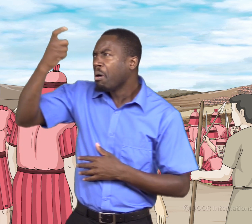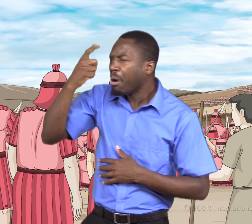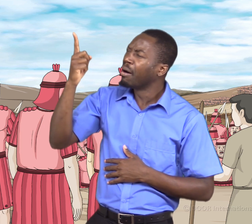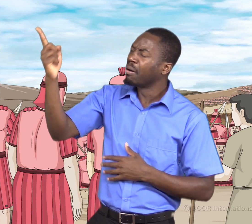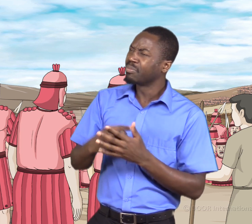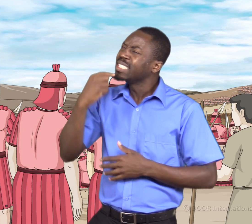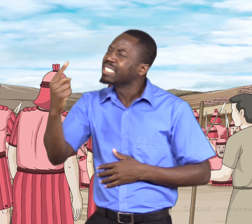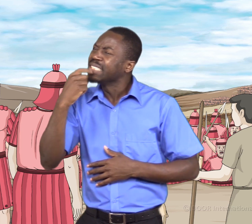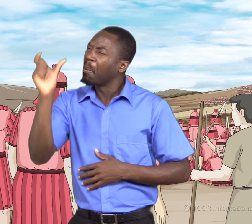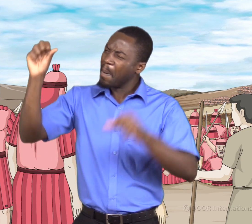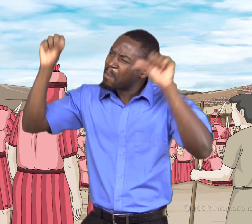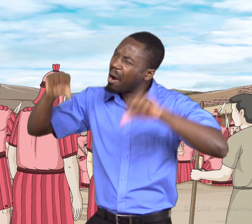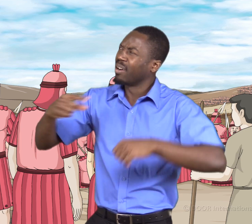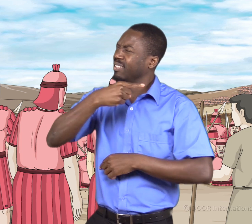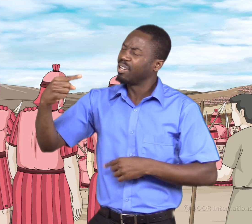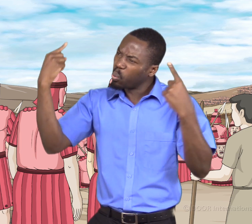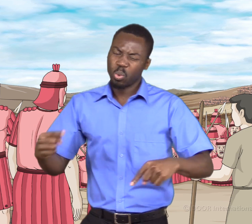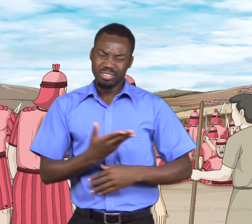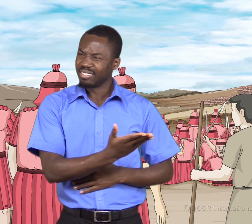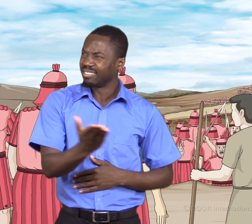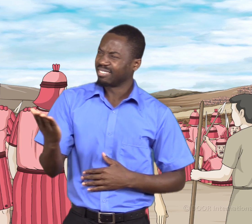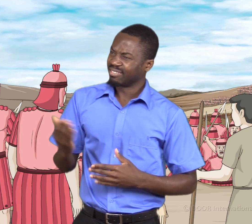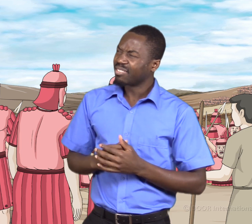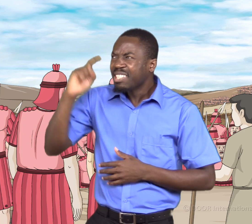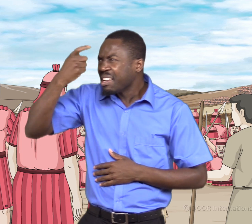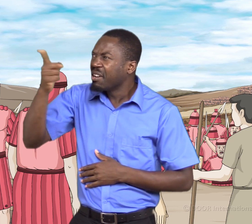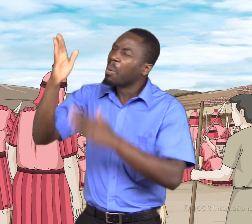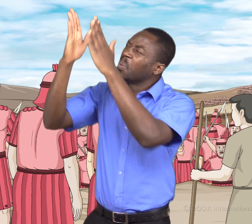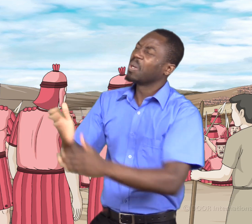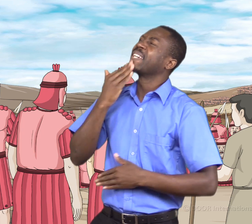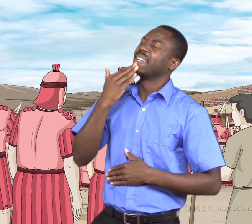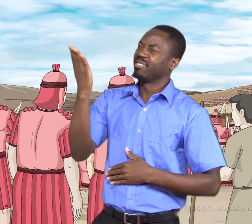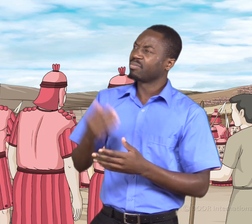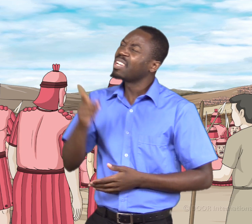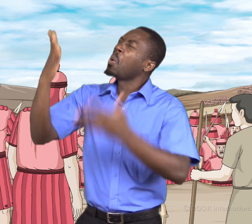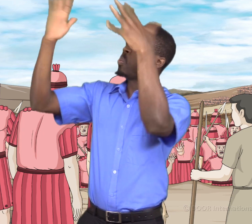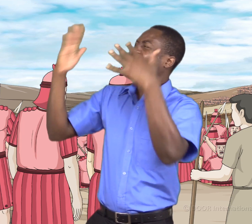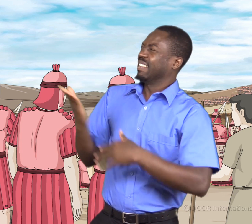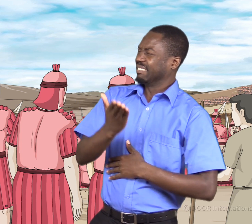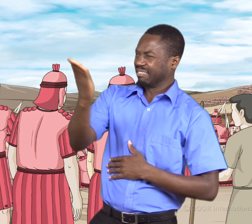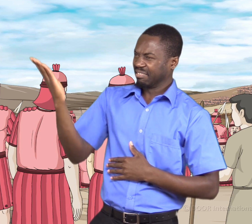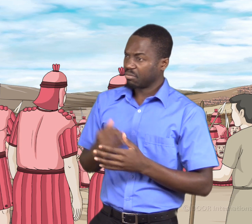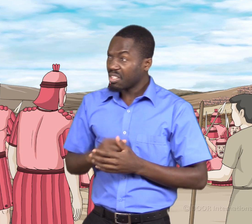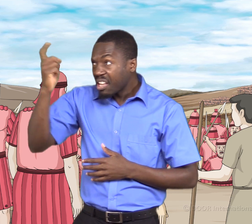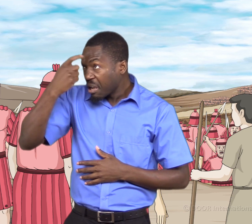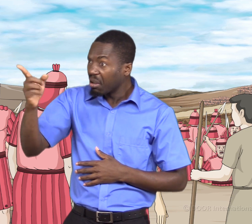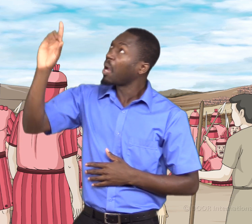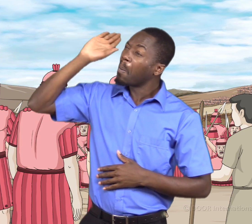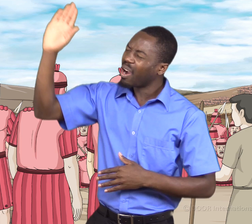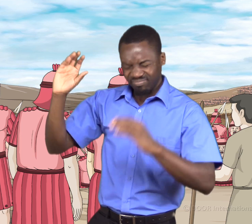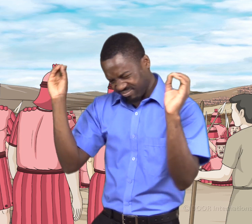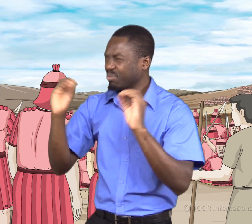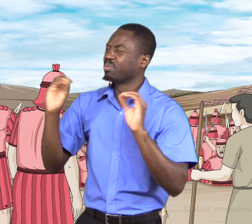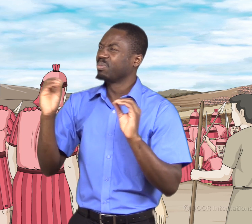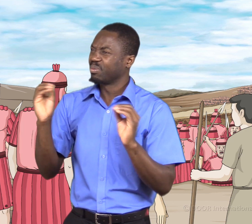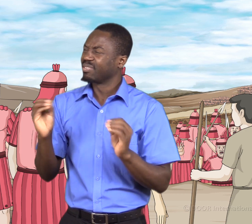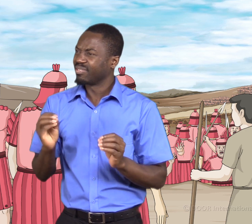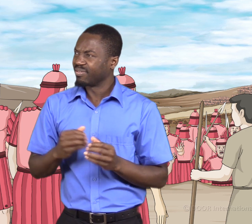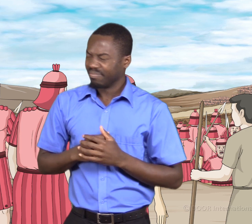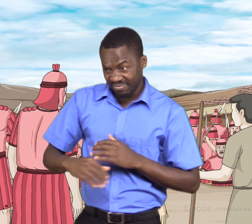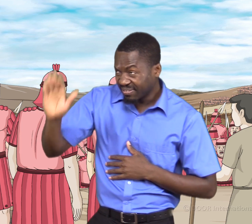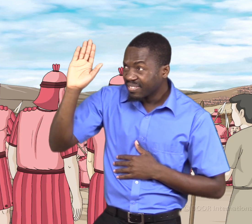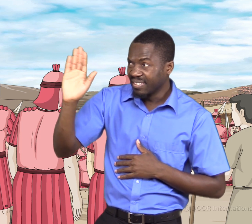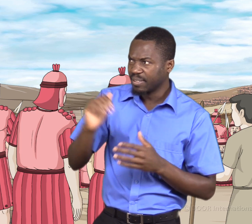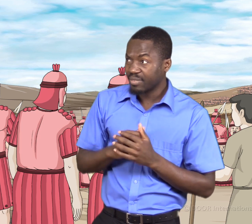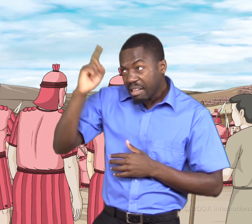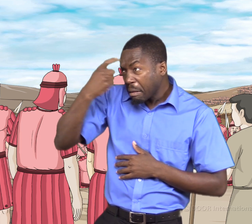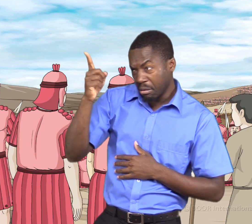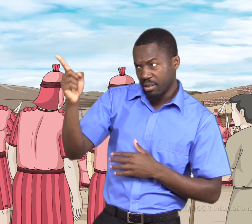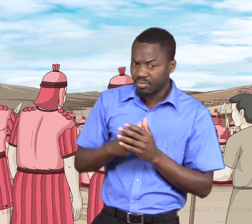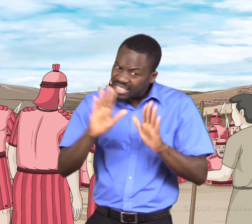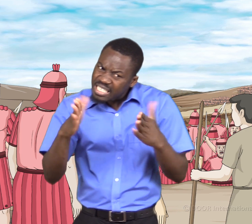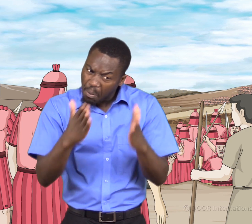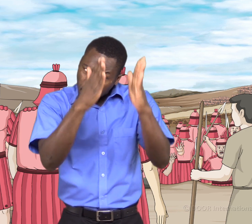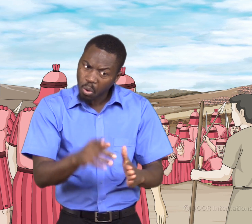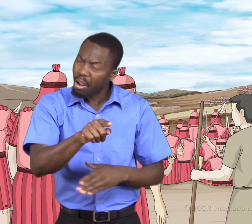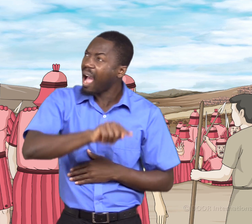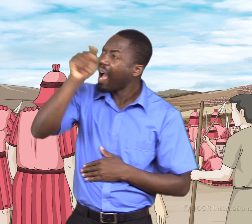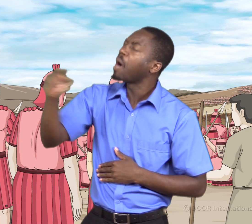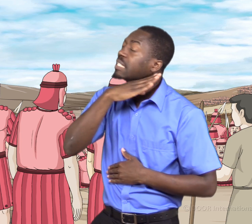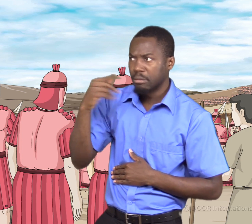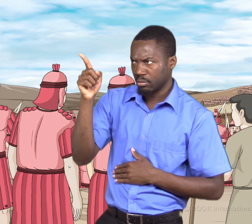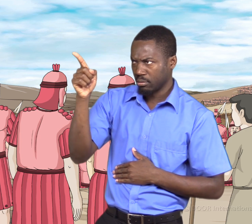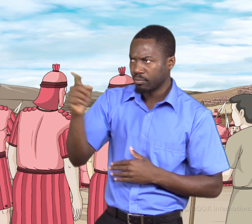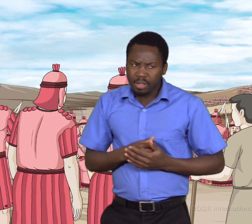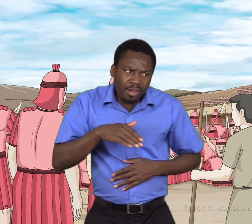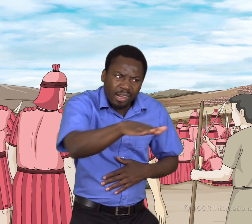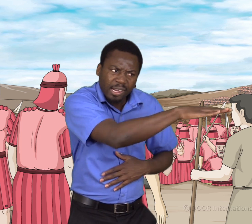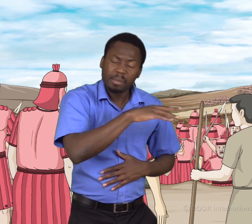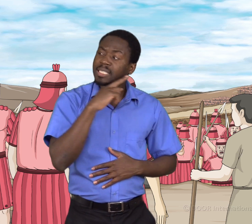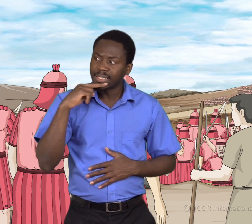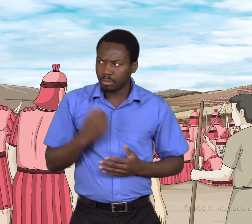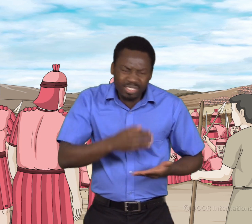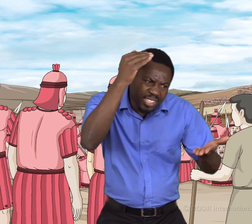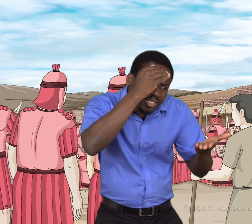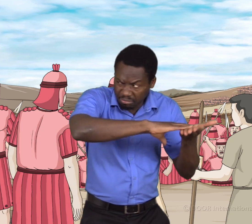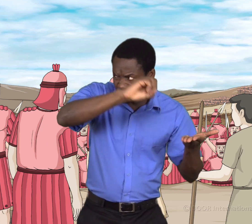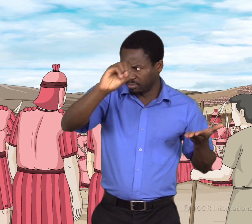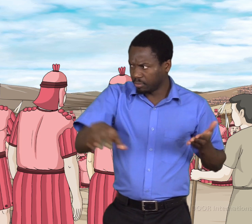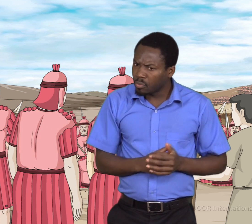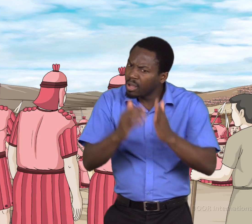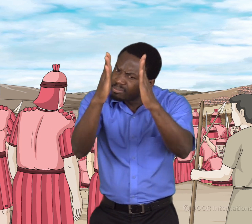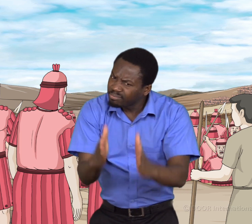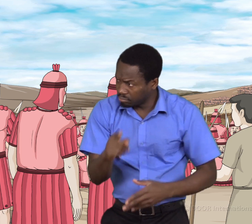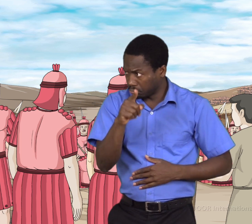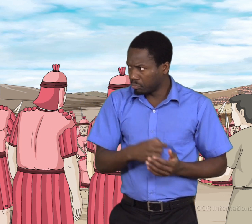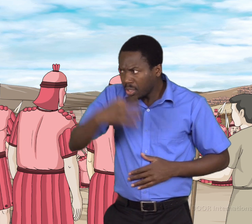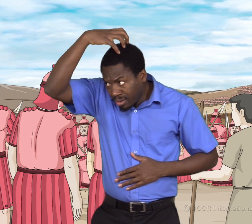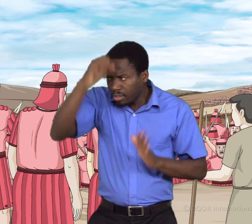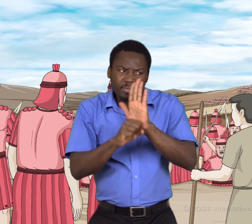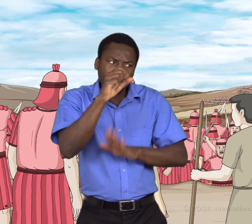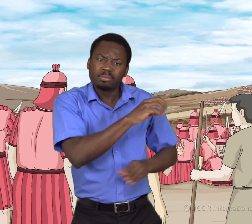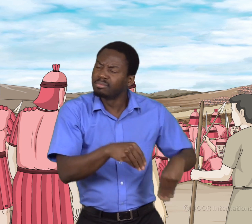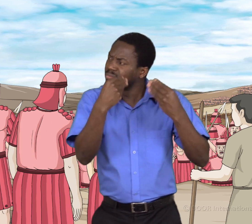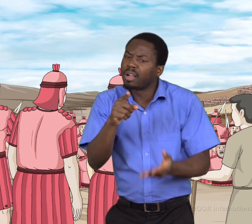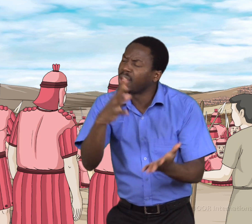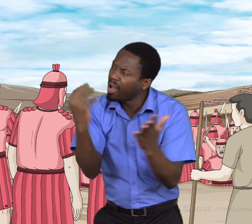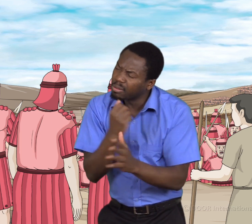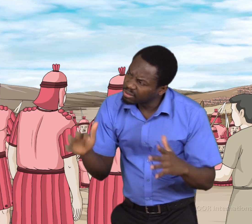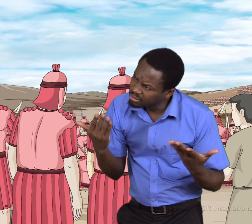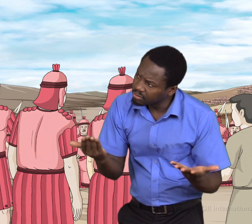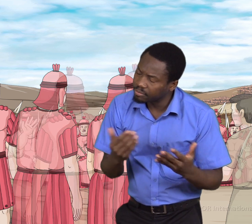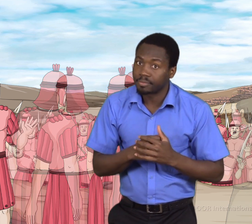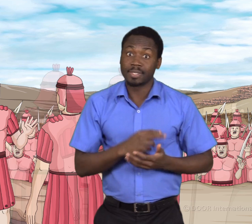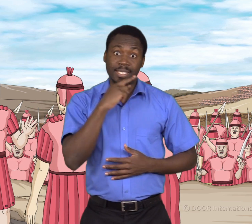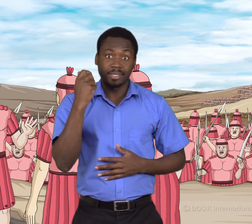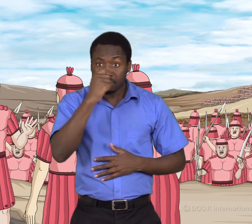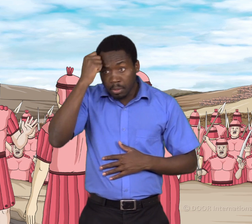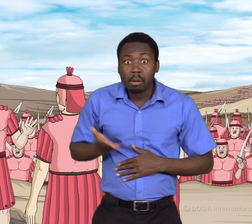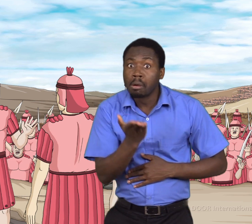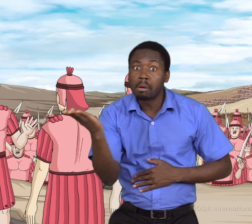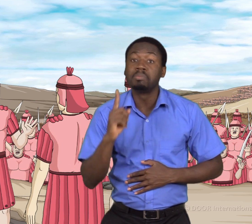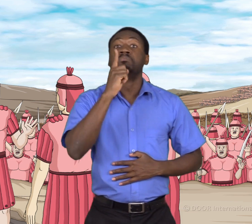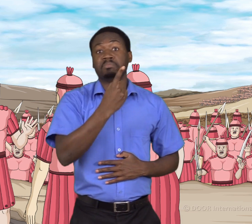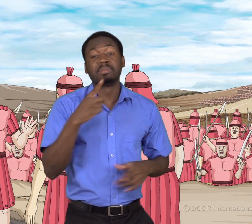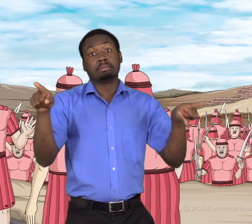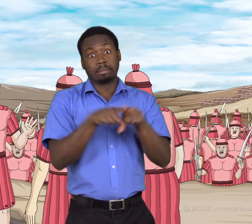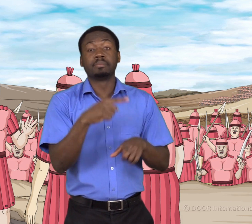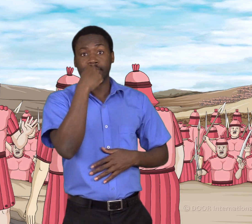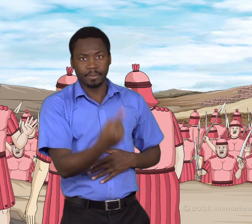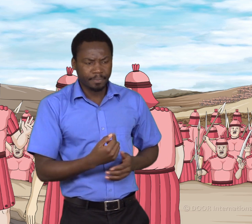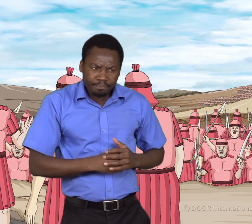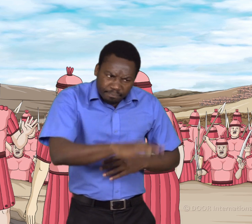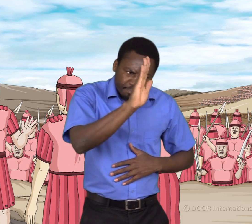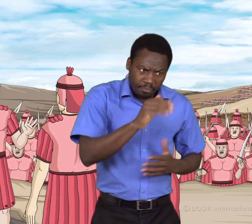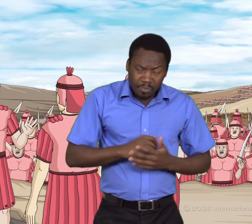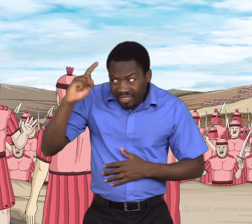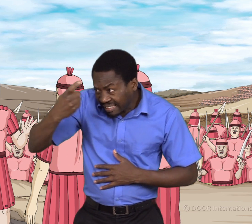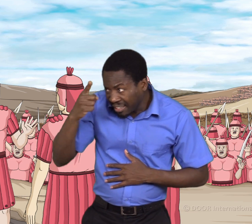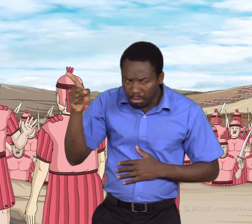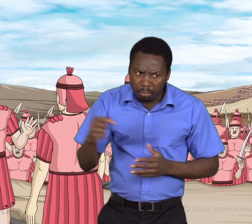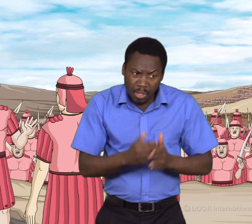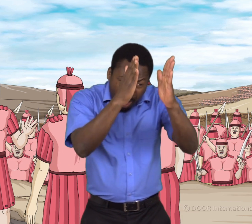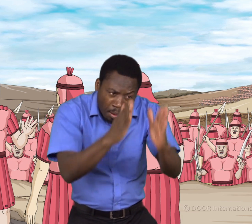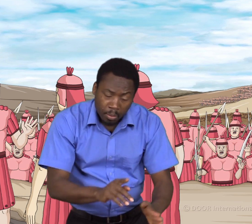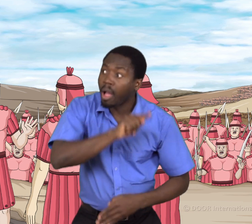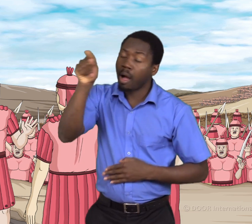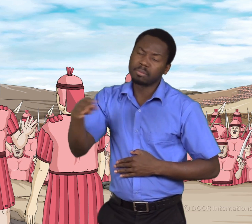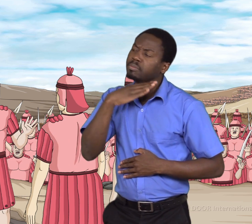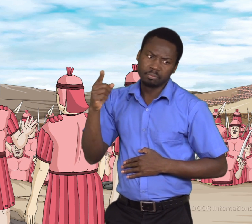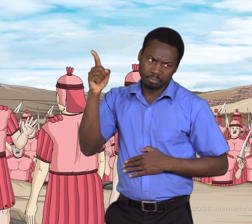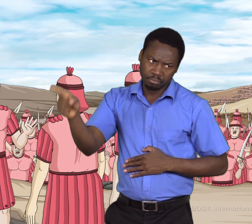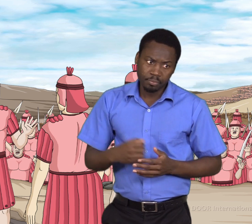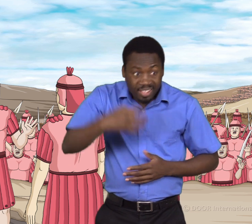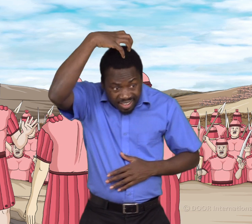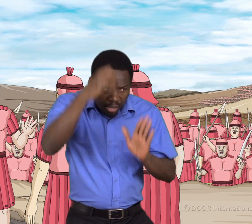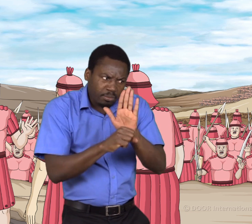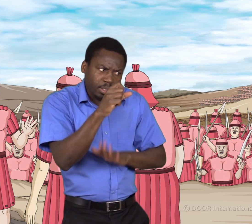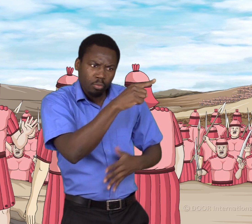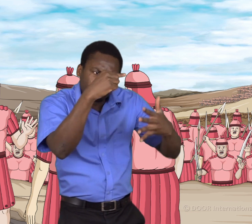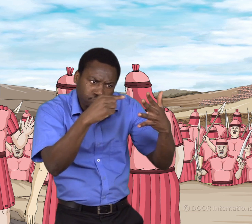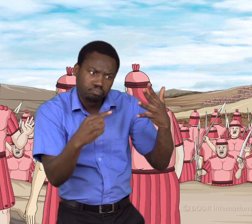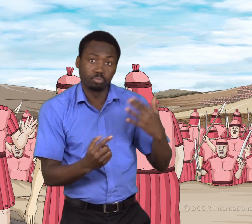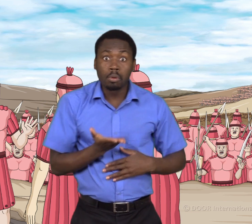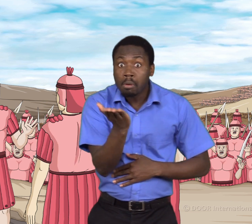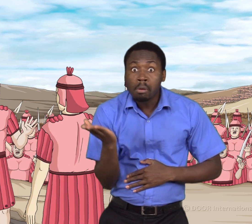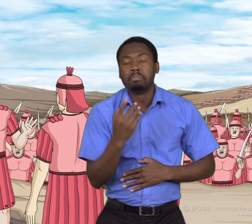David asked the men who were standing with him, “What will be done for the man who kills this Philistine and removes this disgrace from Israel? Just who is this uncircumcised Philistine, that he should defy the armies of the living God?”